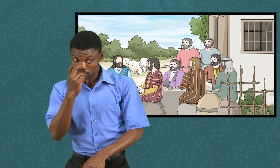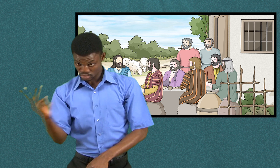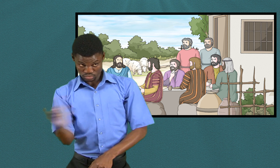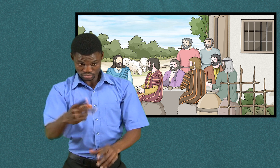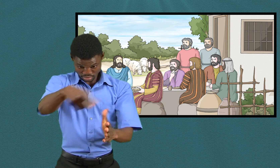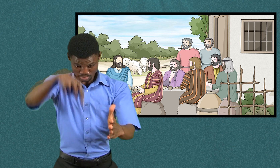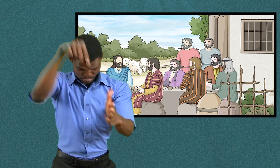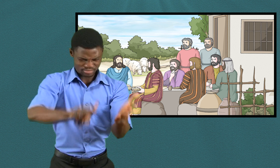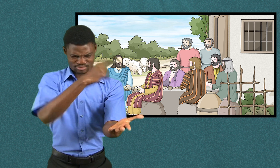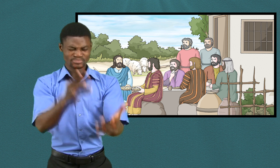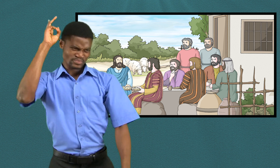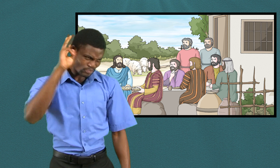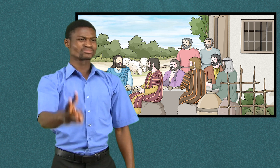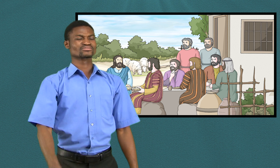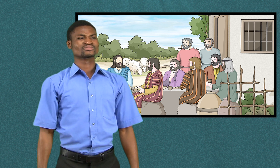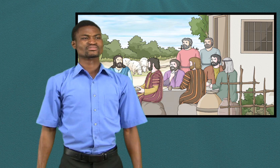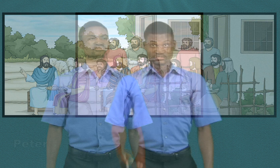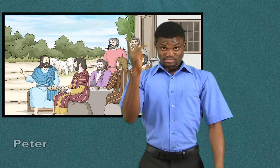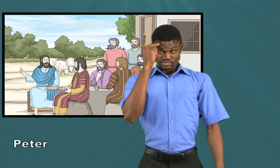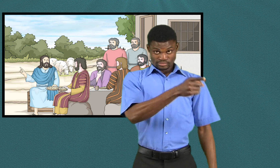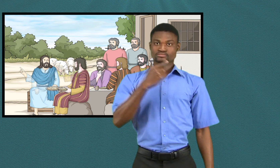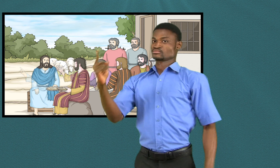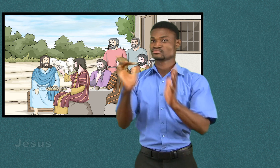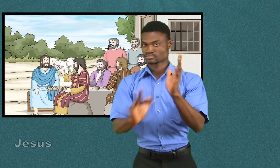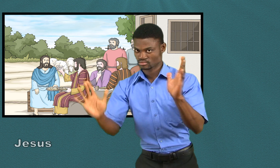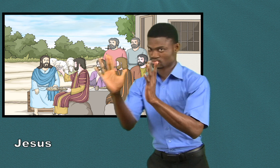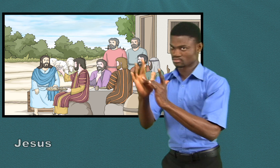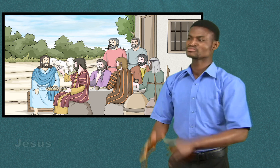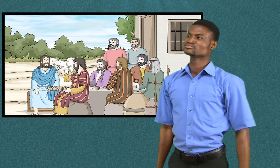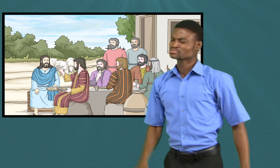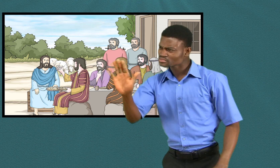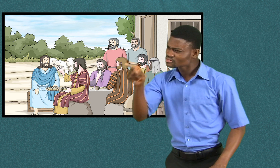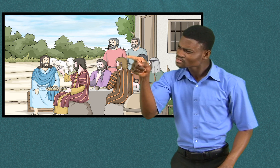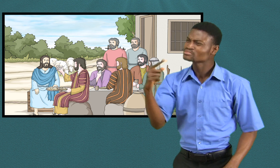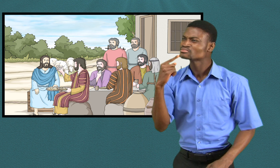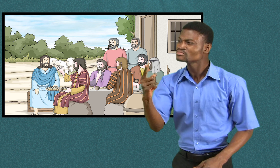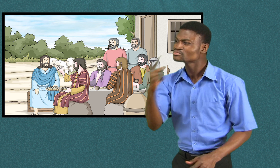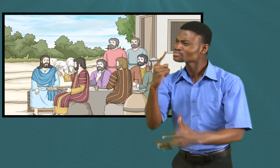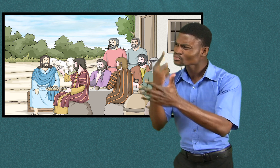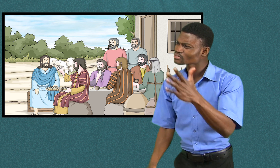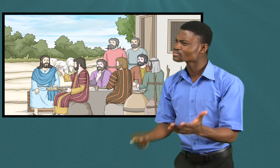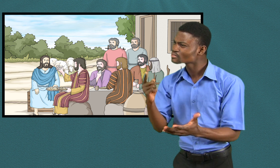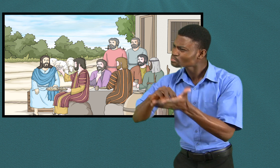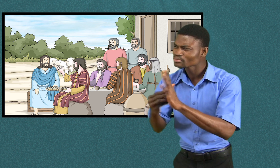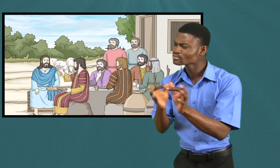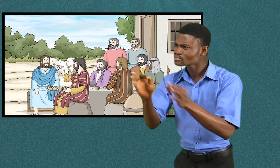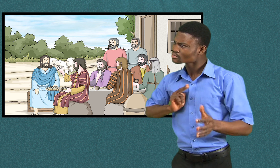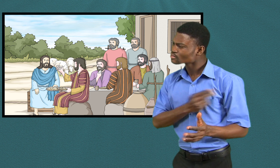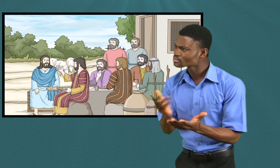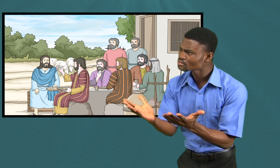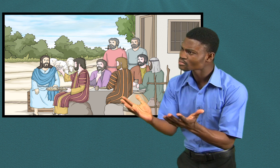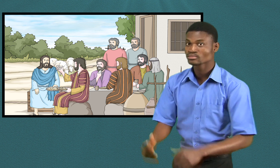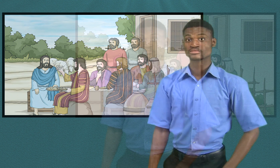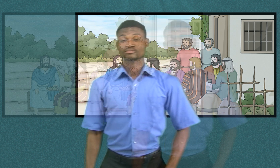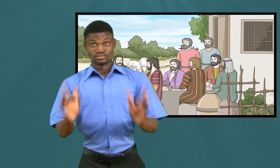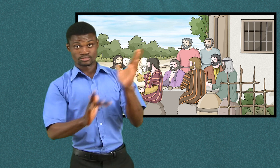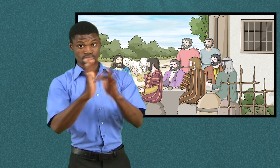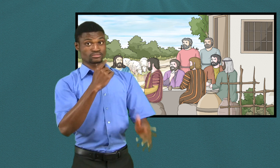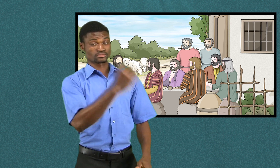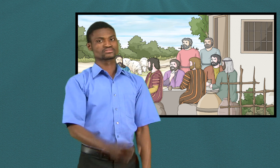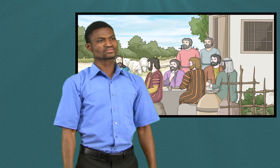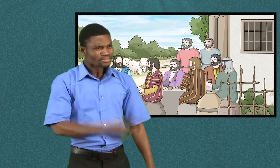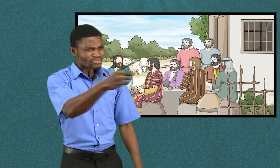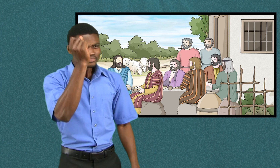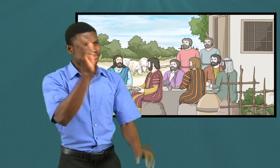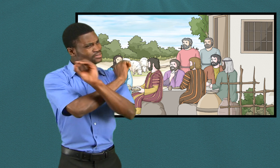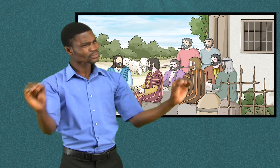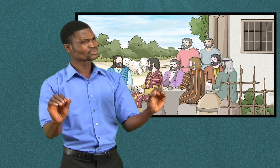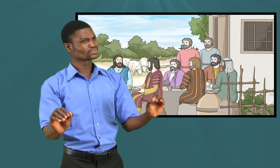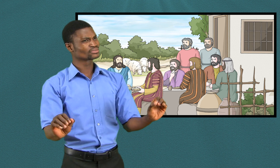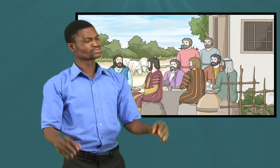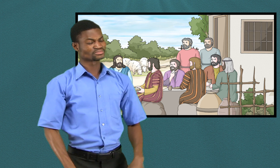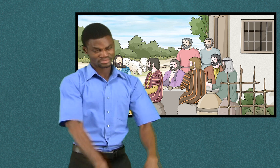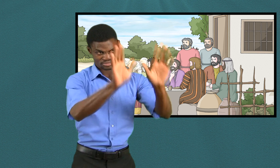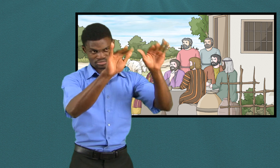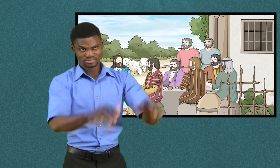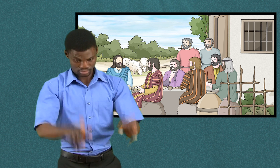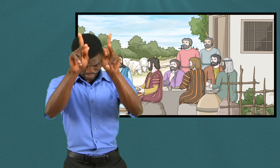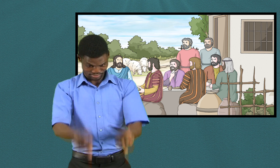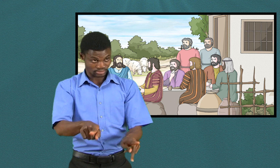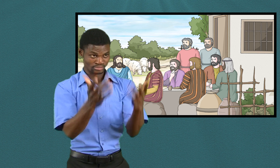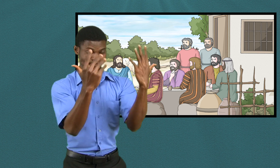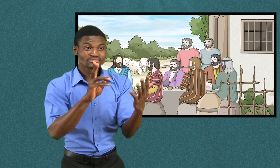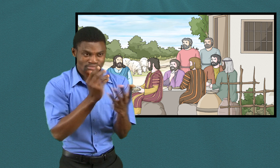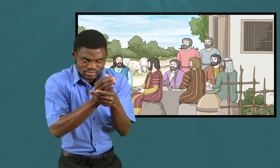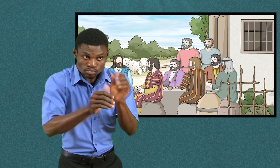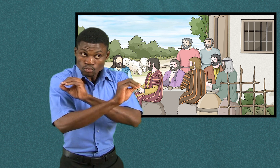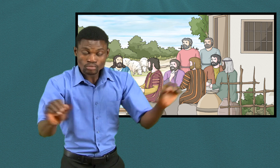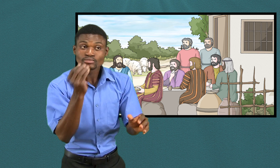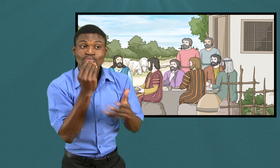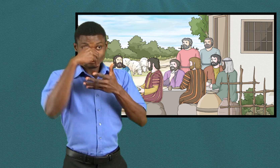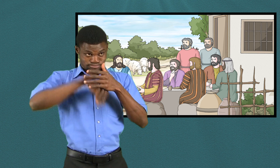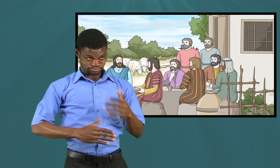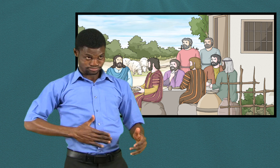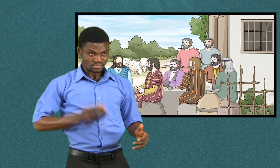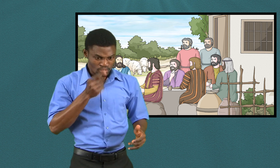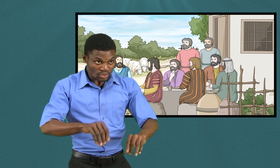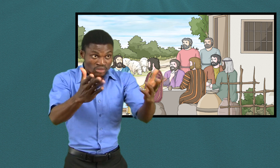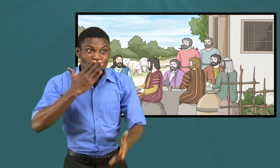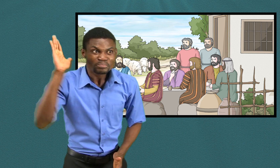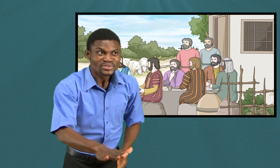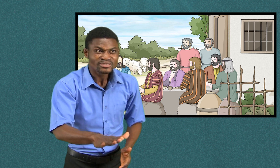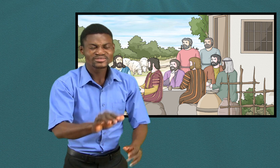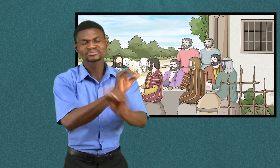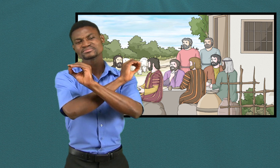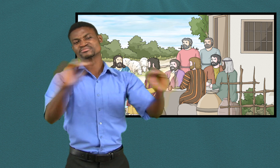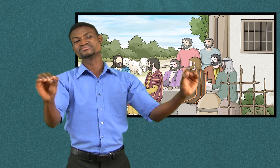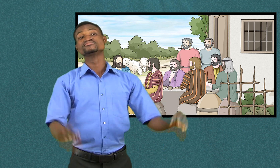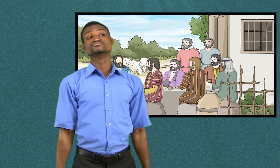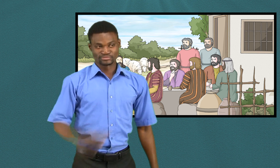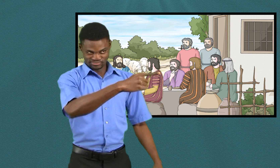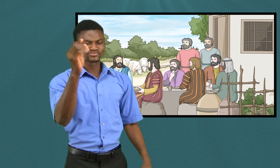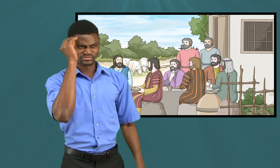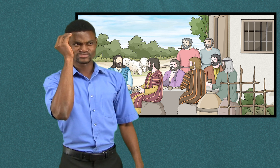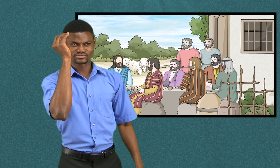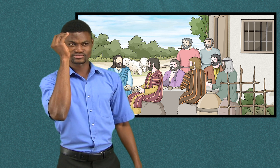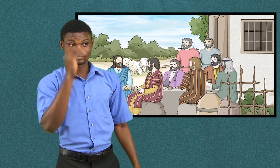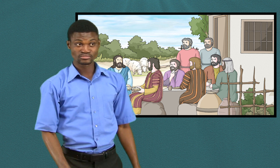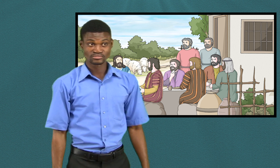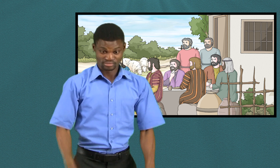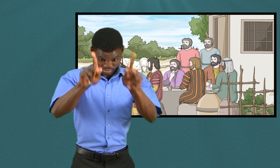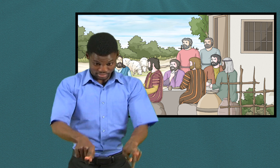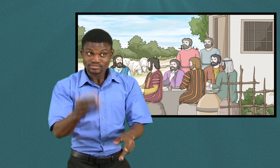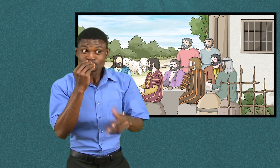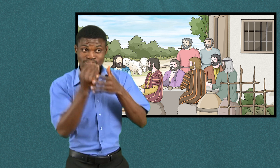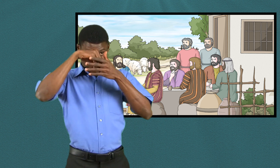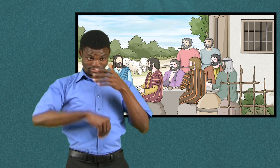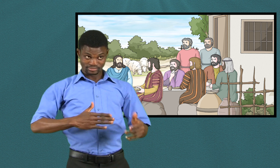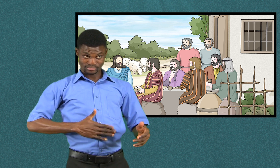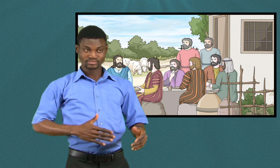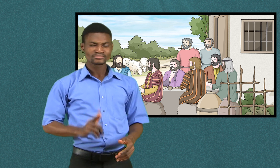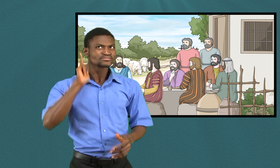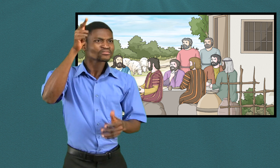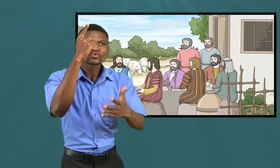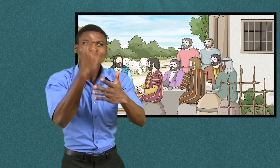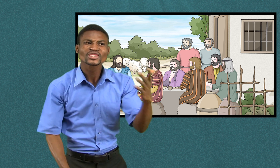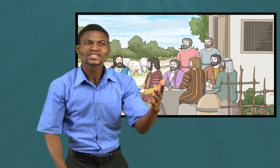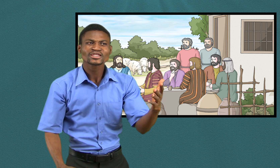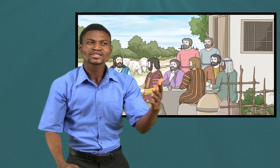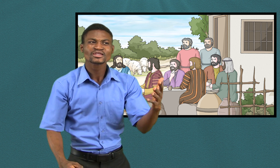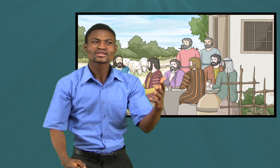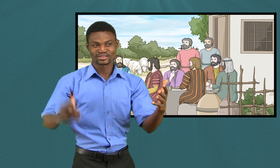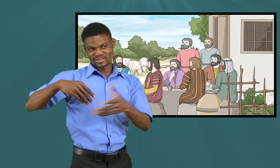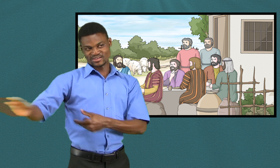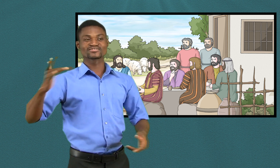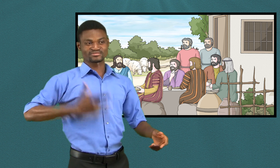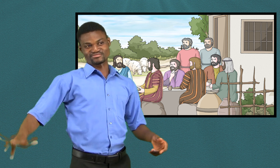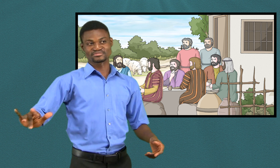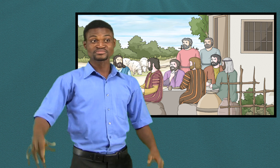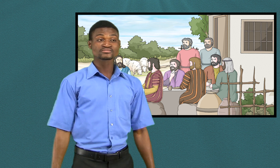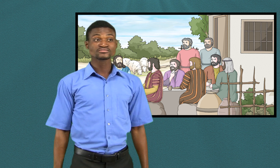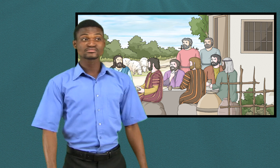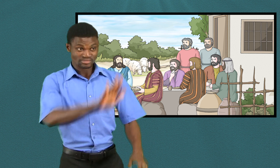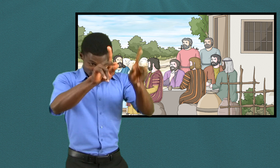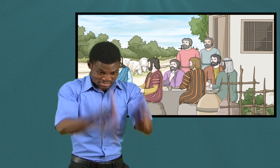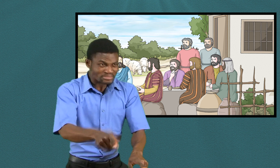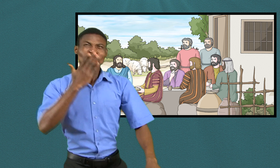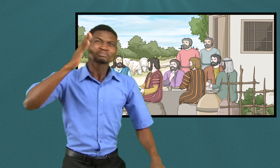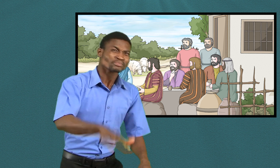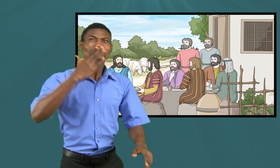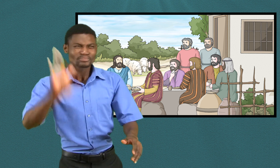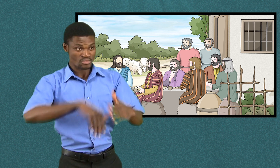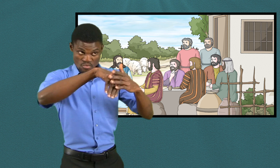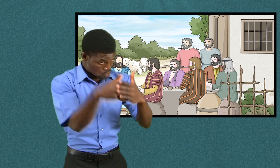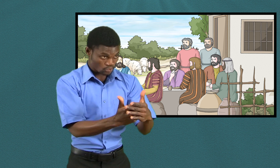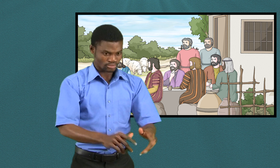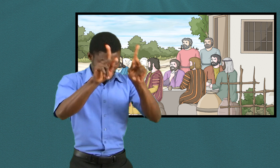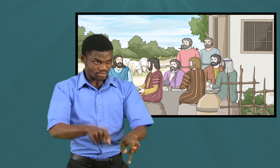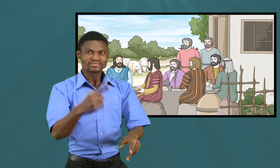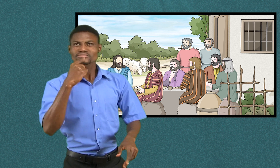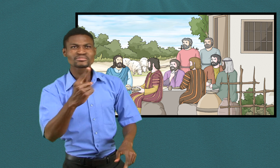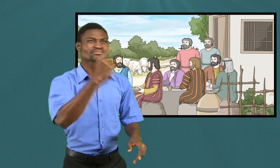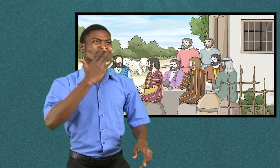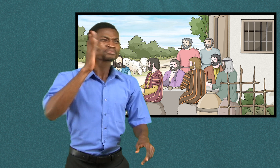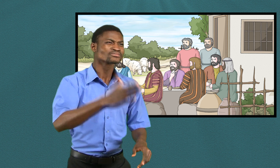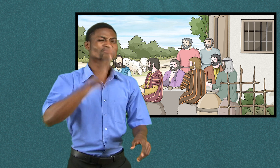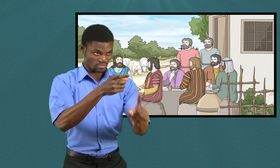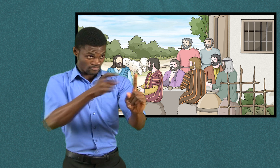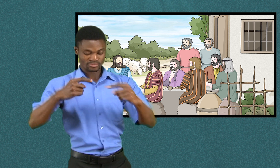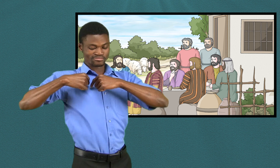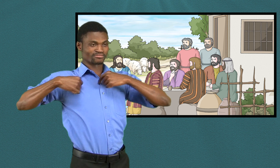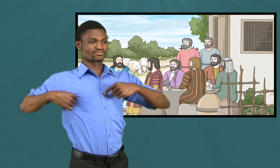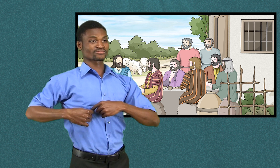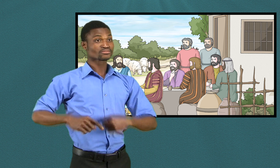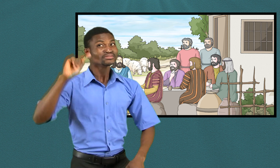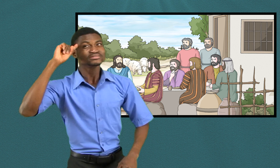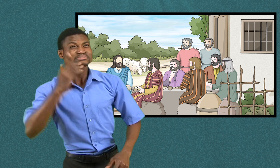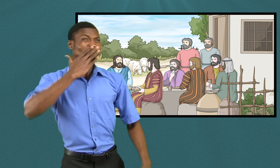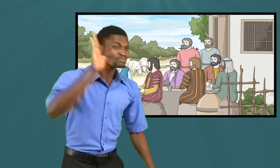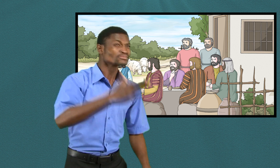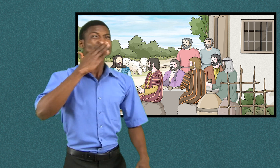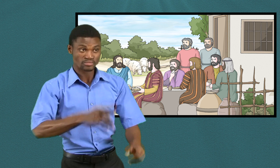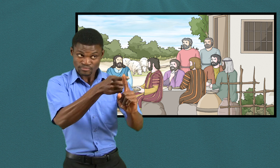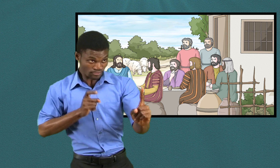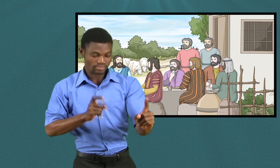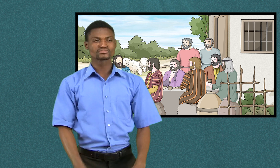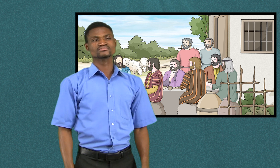“Do you still not understand?” Jesus asked. “Do you not yet realize that whatever enters the mouth goes into the stomach and then is eliminated? But the things that come out of the mouth come from the heart, and these things defile a man.